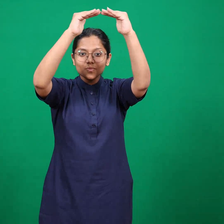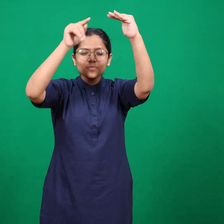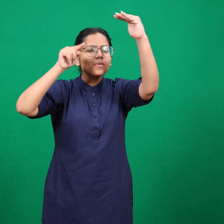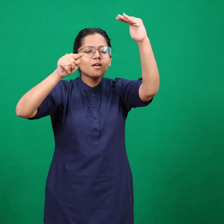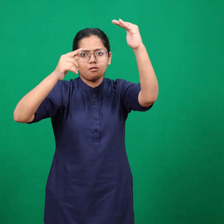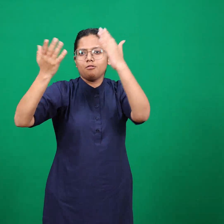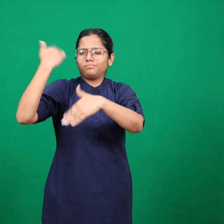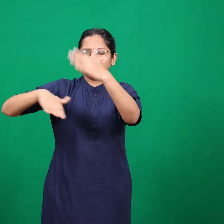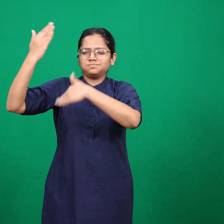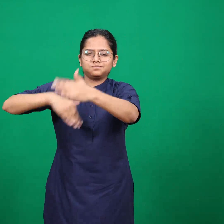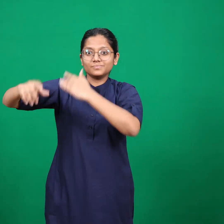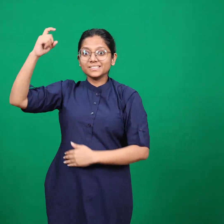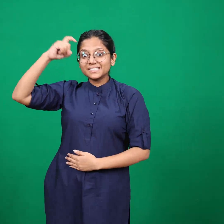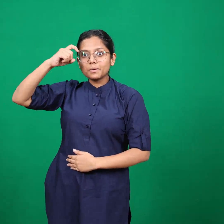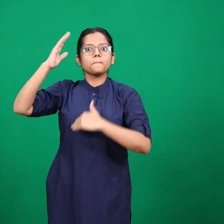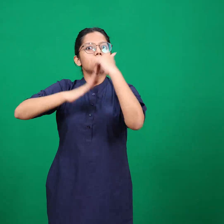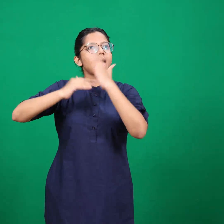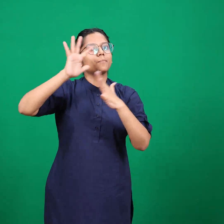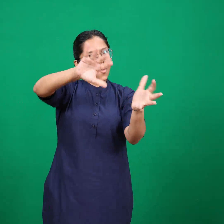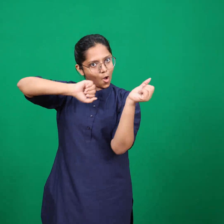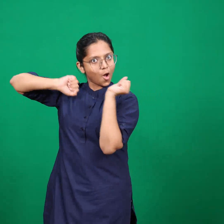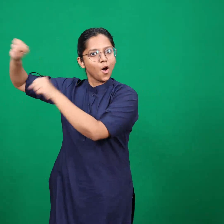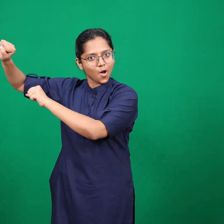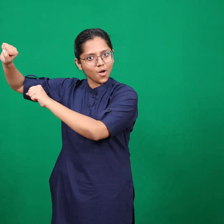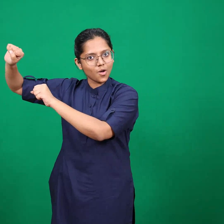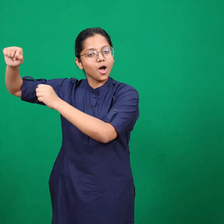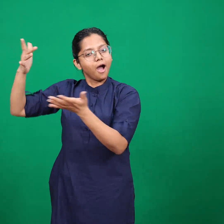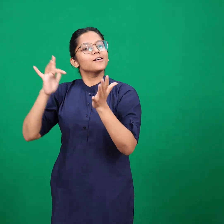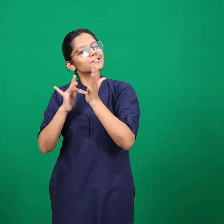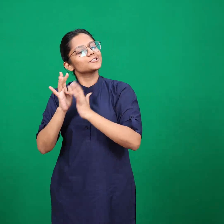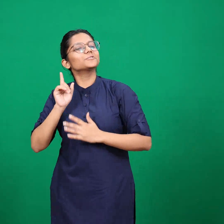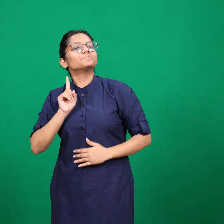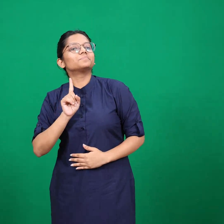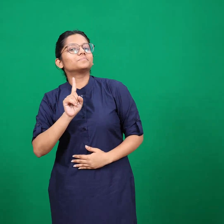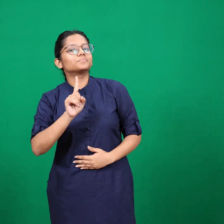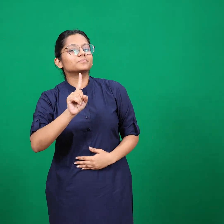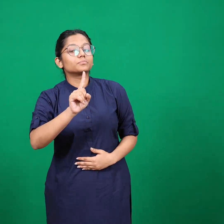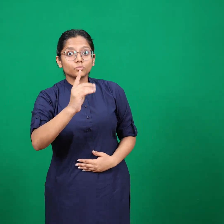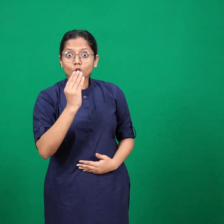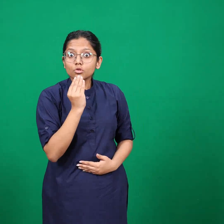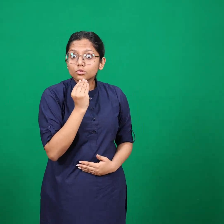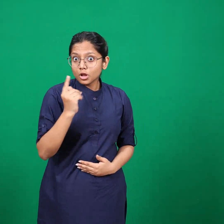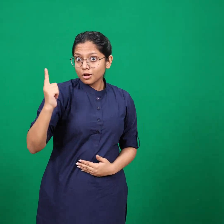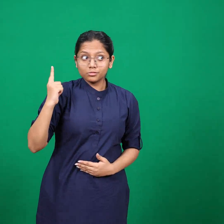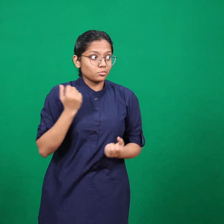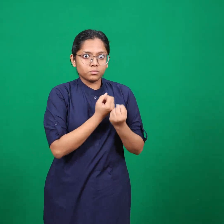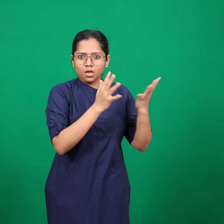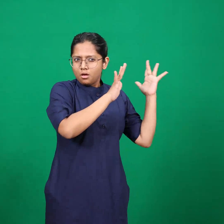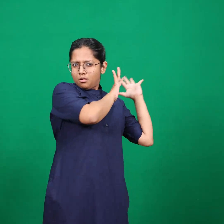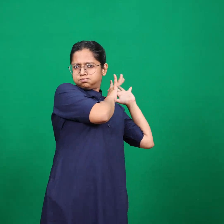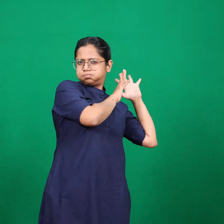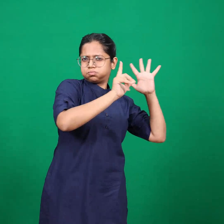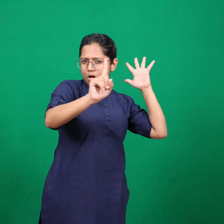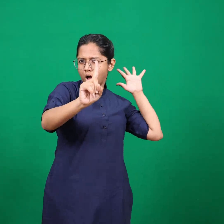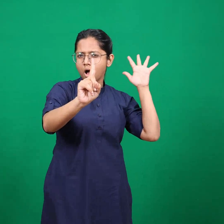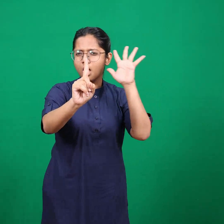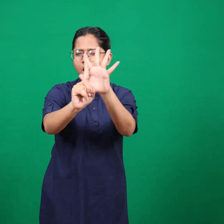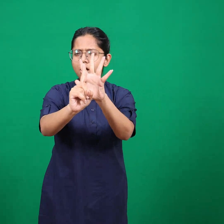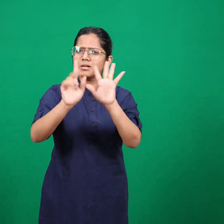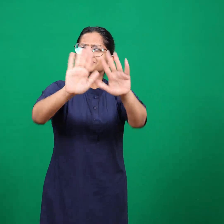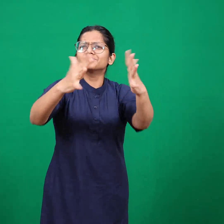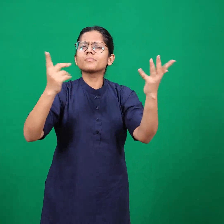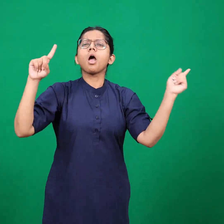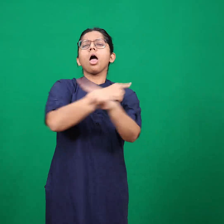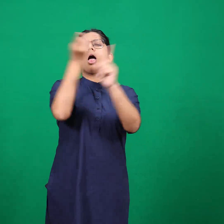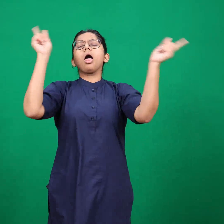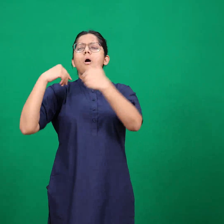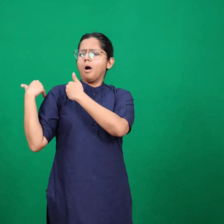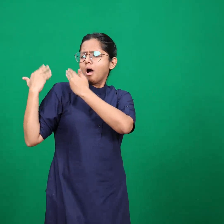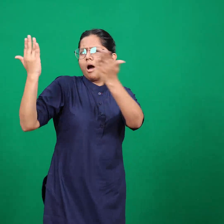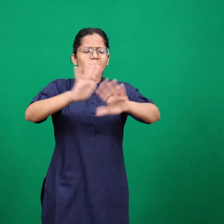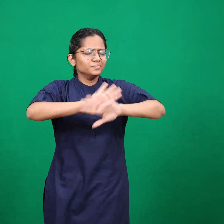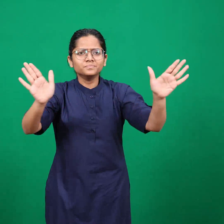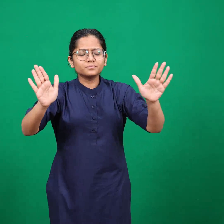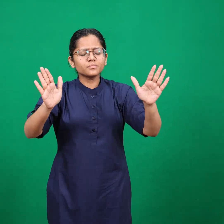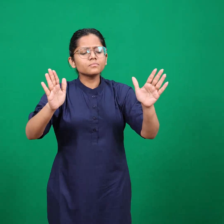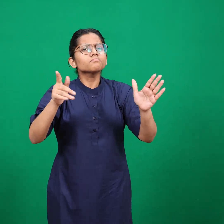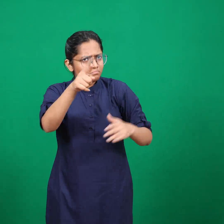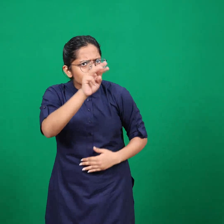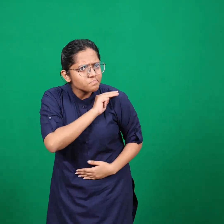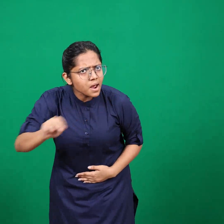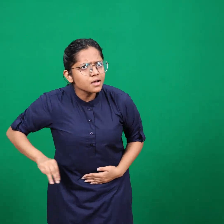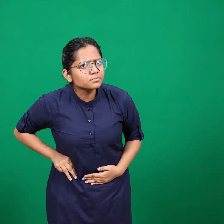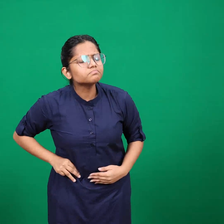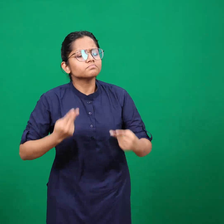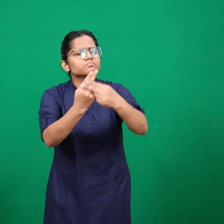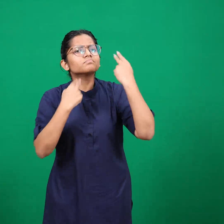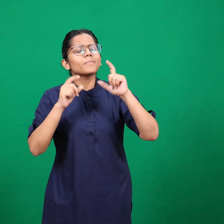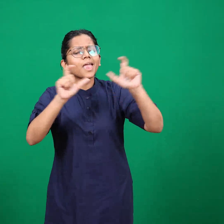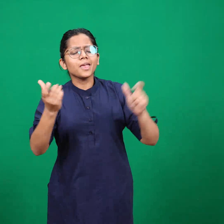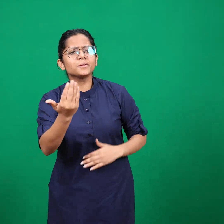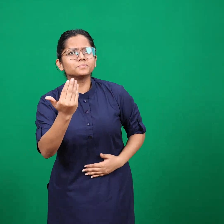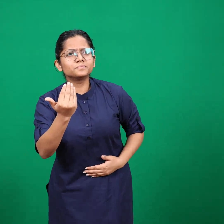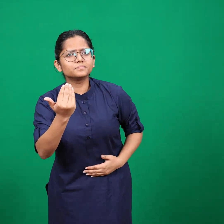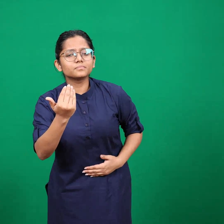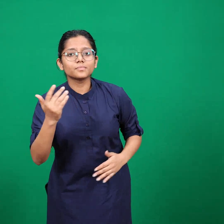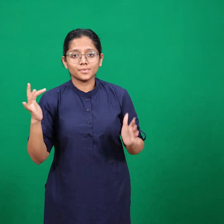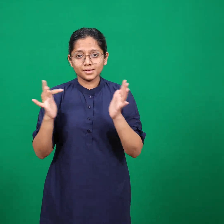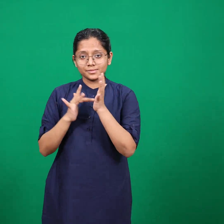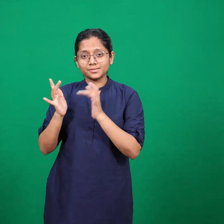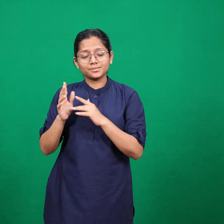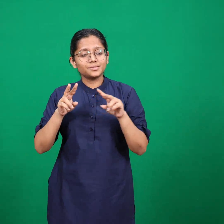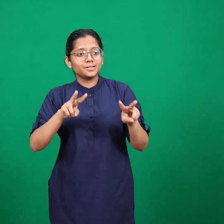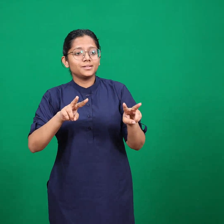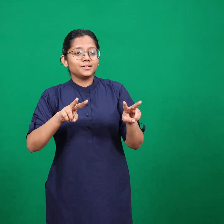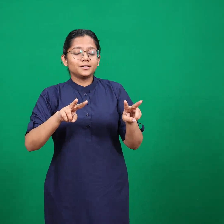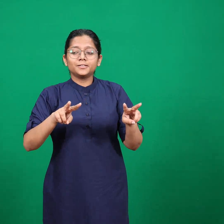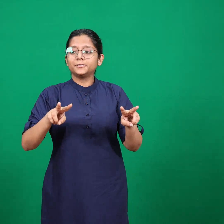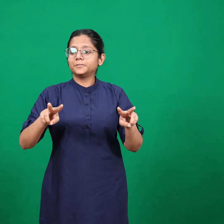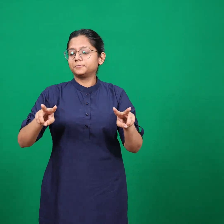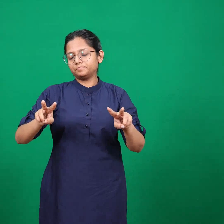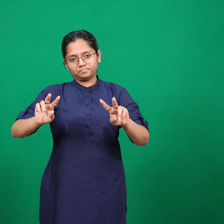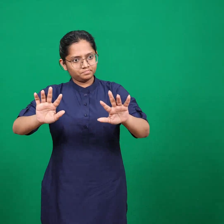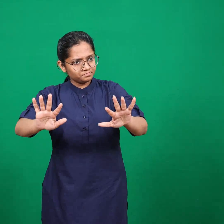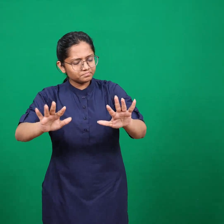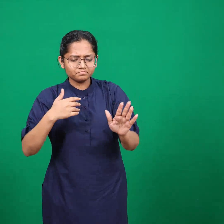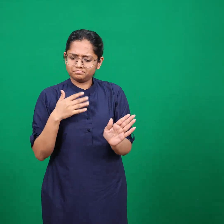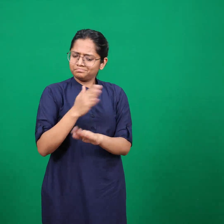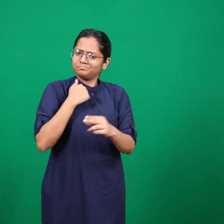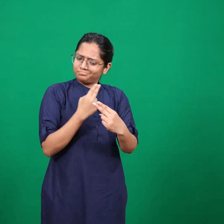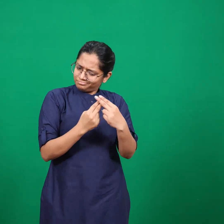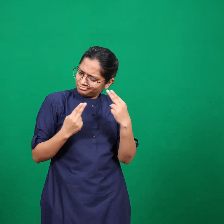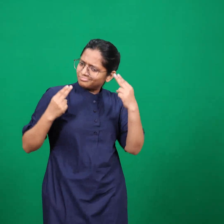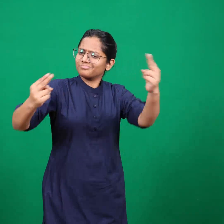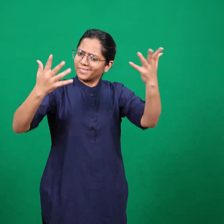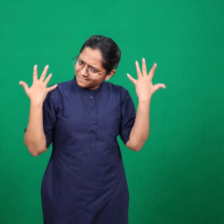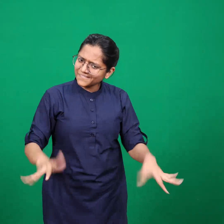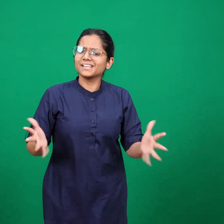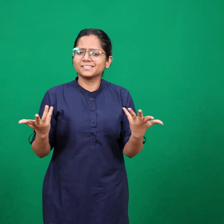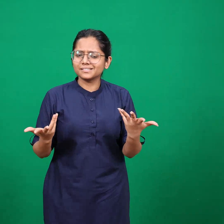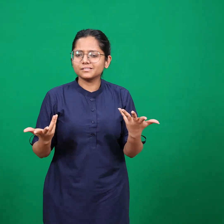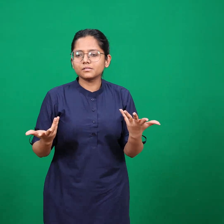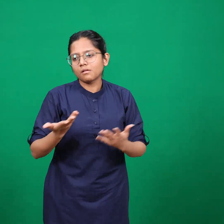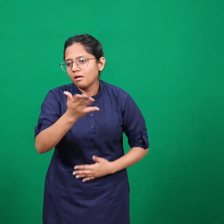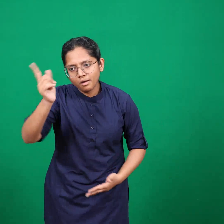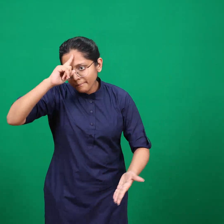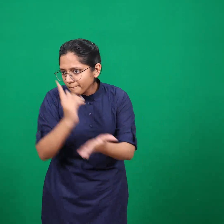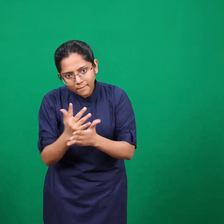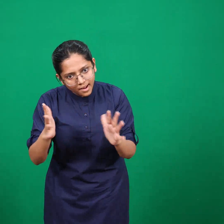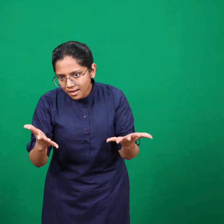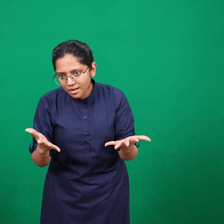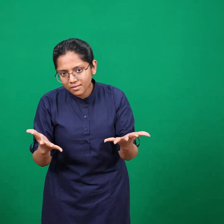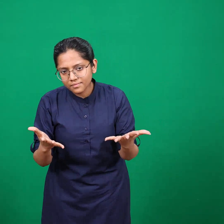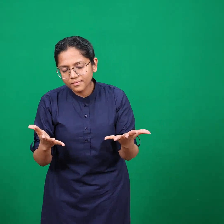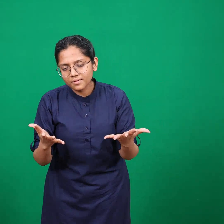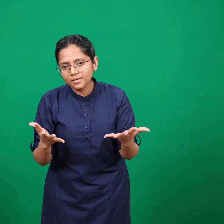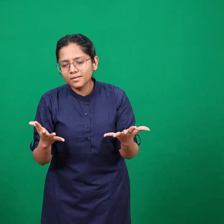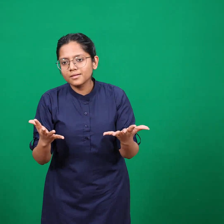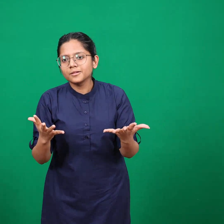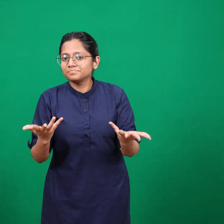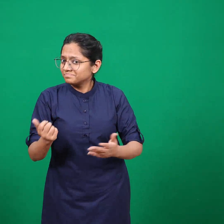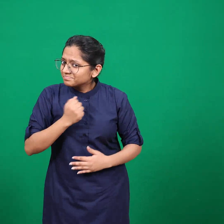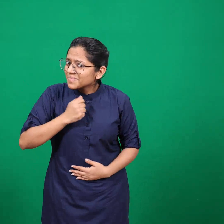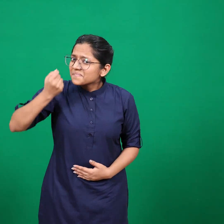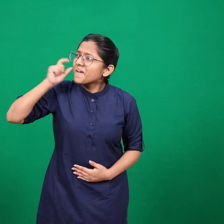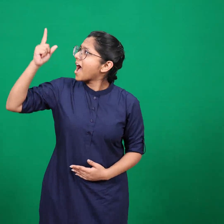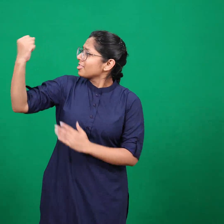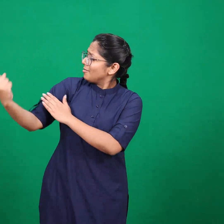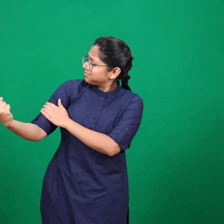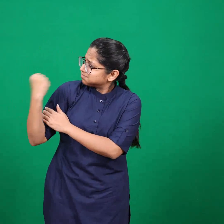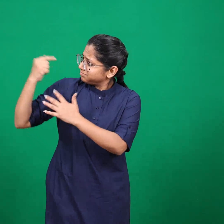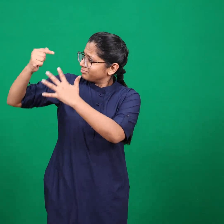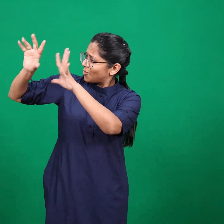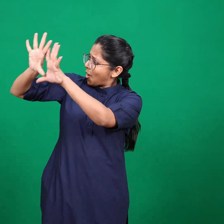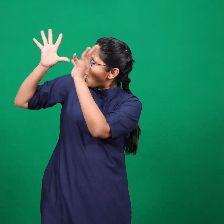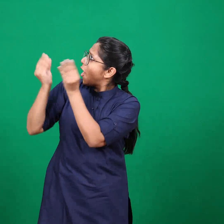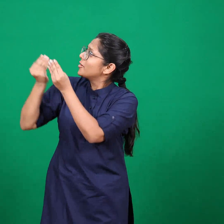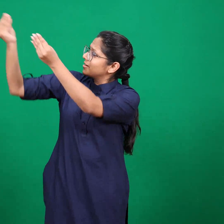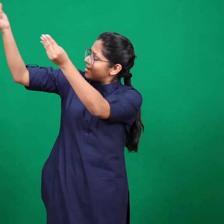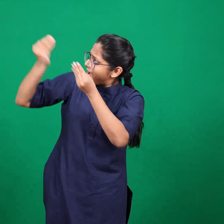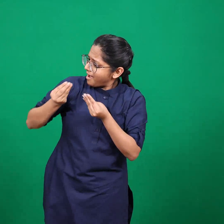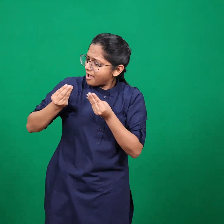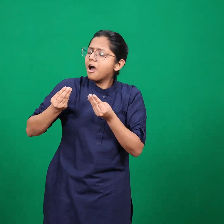So the Jews gathered around Him and demanded, "How long will You keep us in suspense? If You are the Christ, tell us plainly."